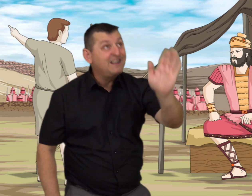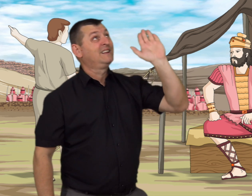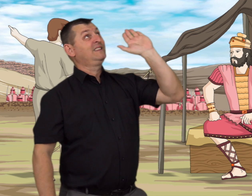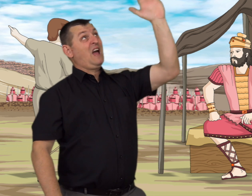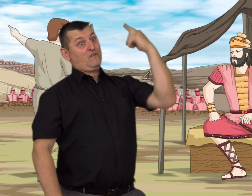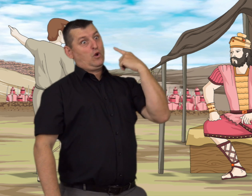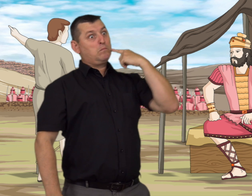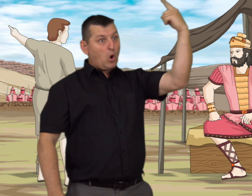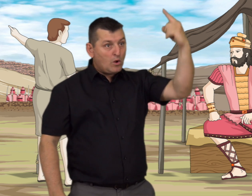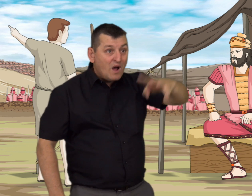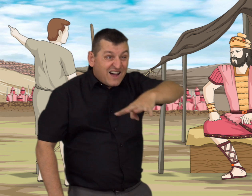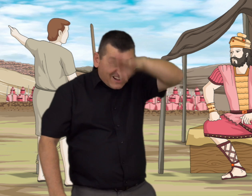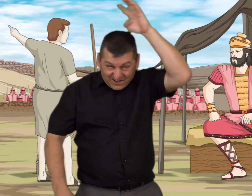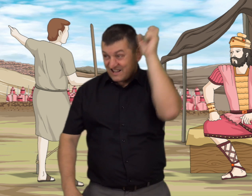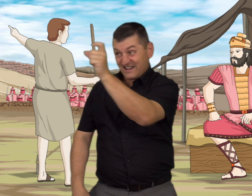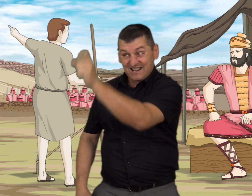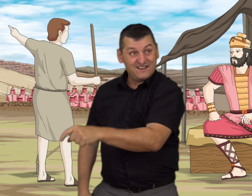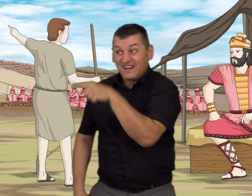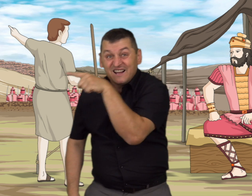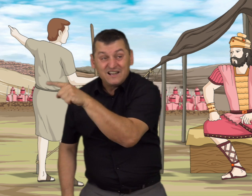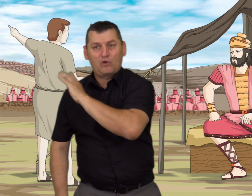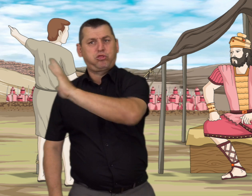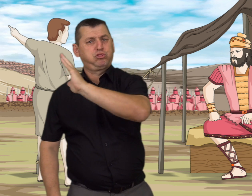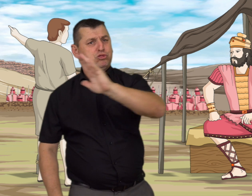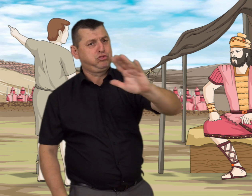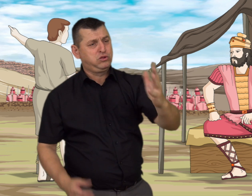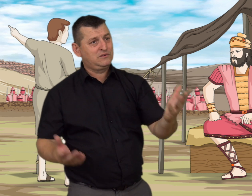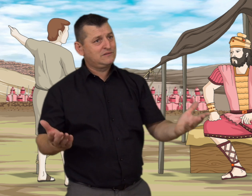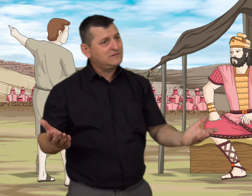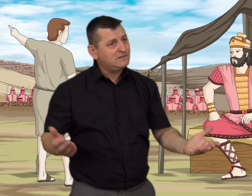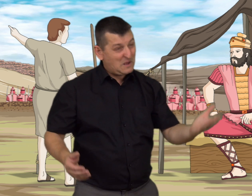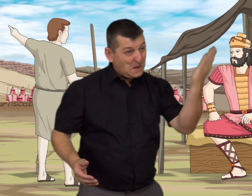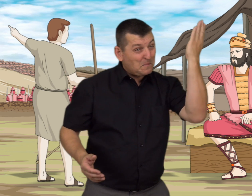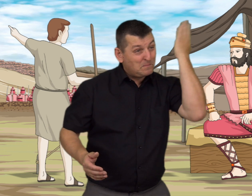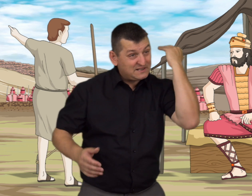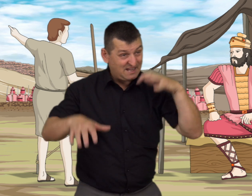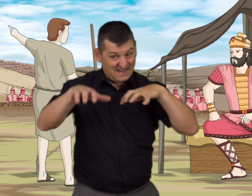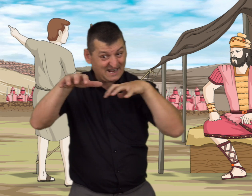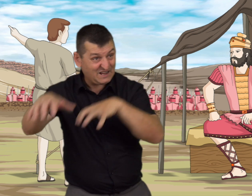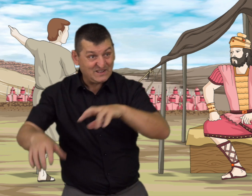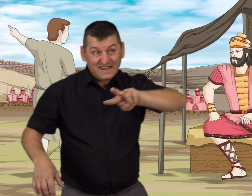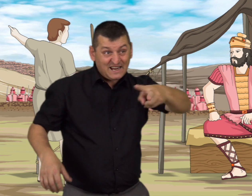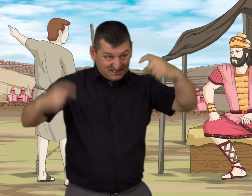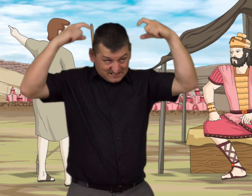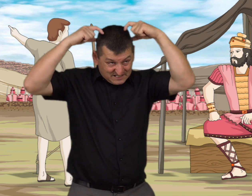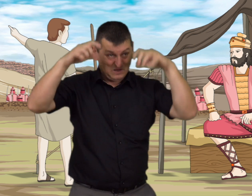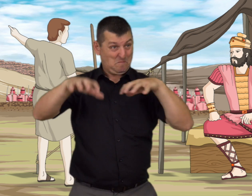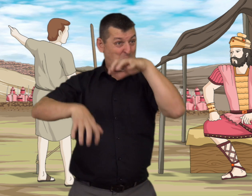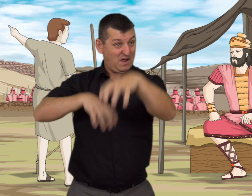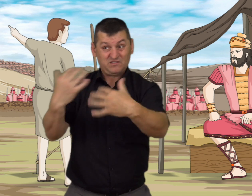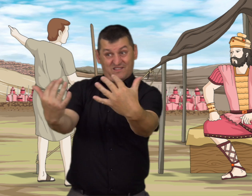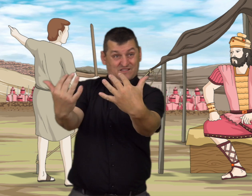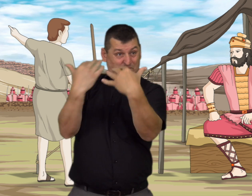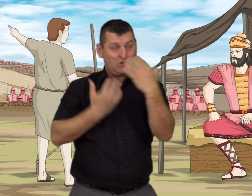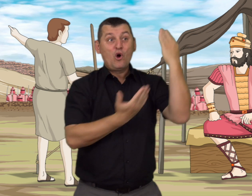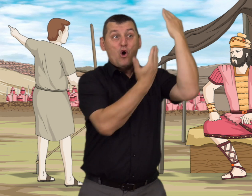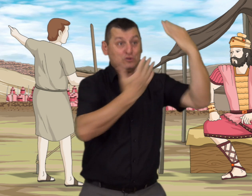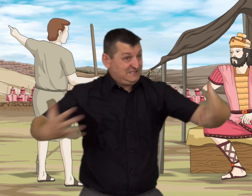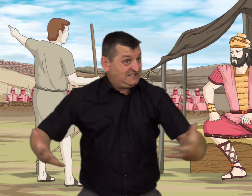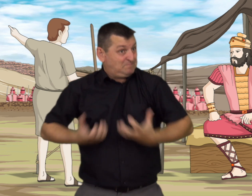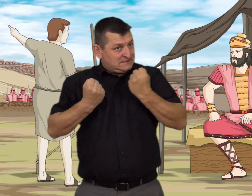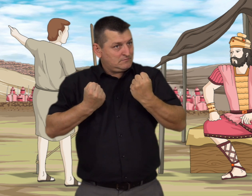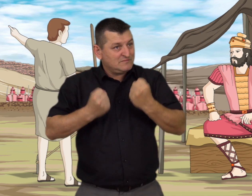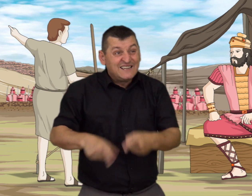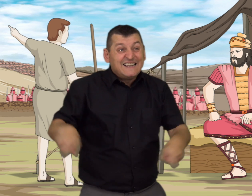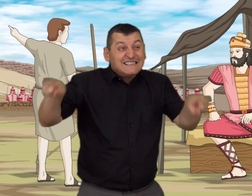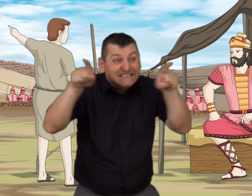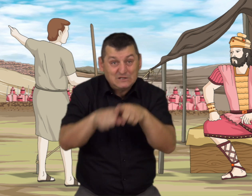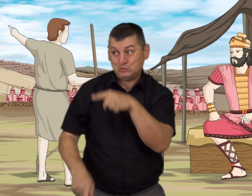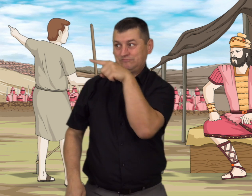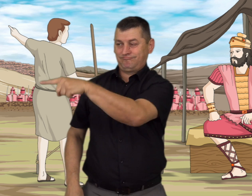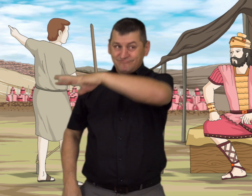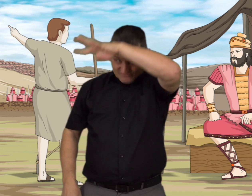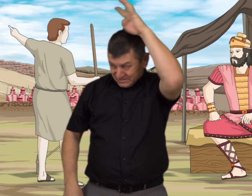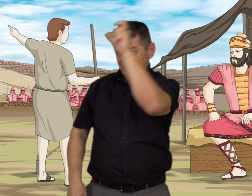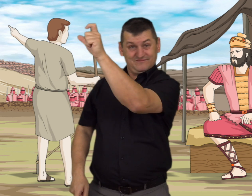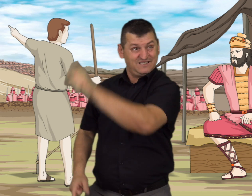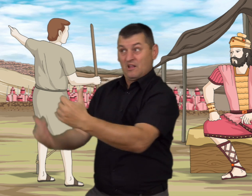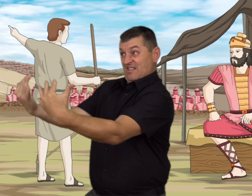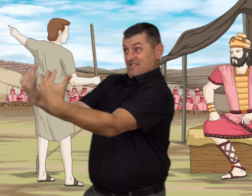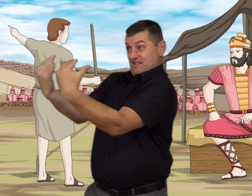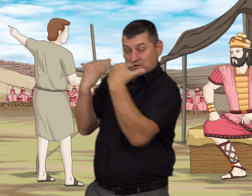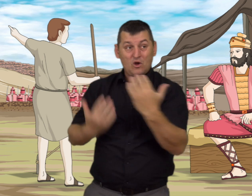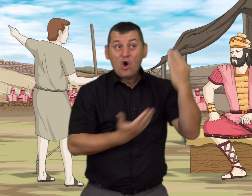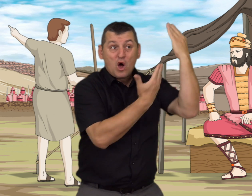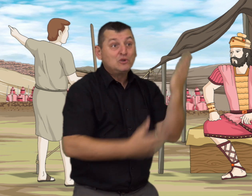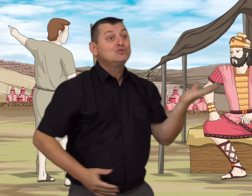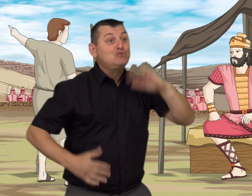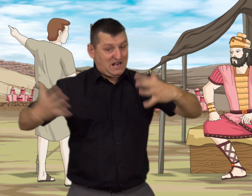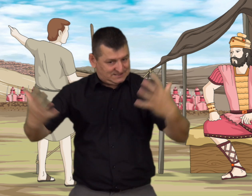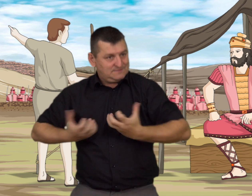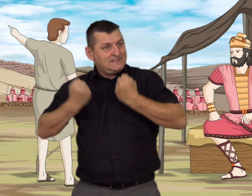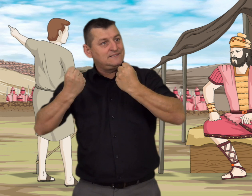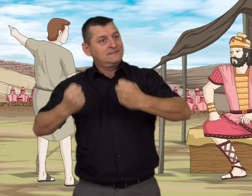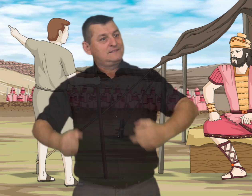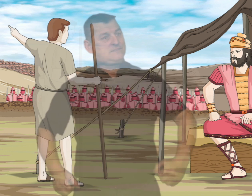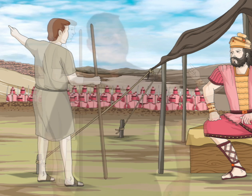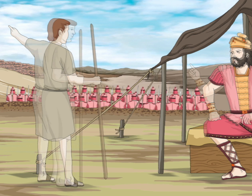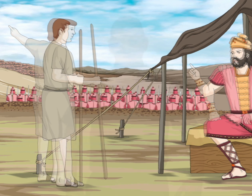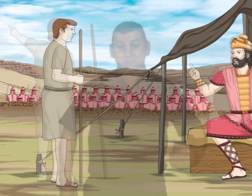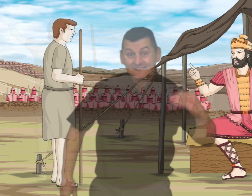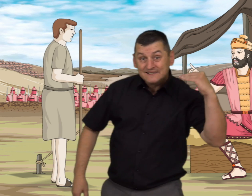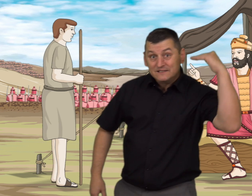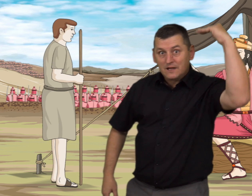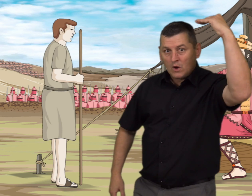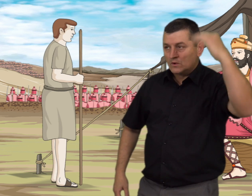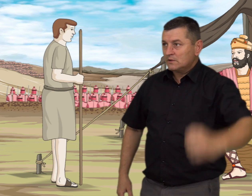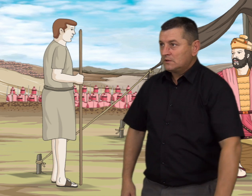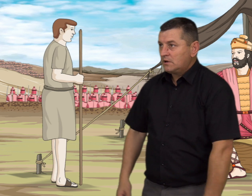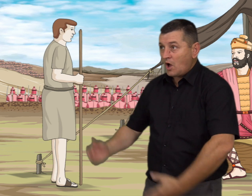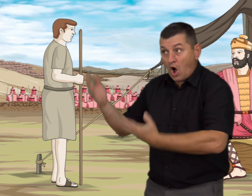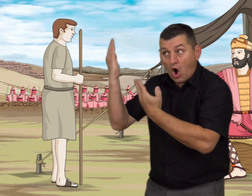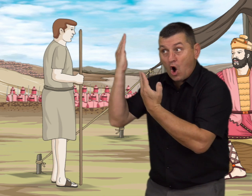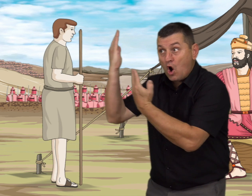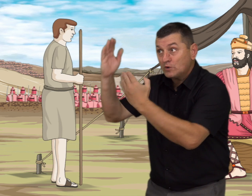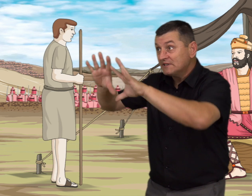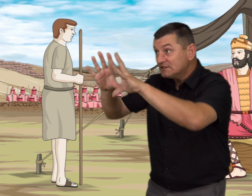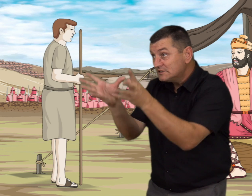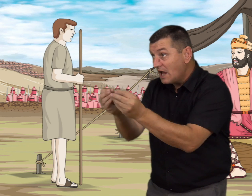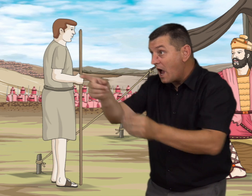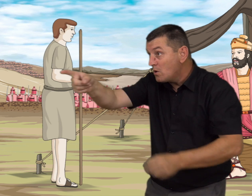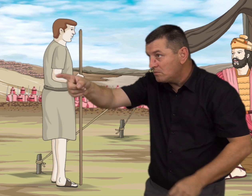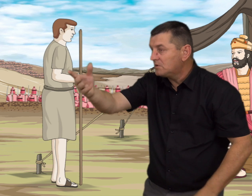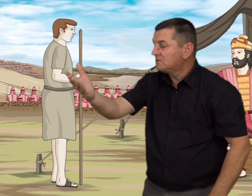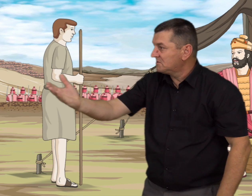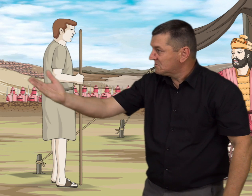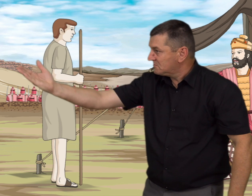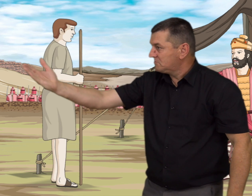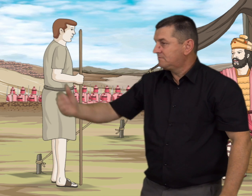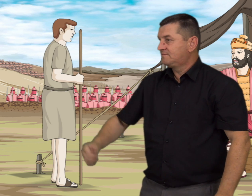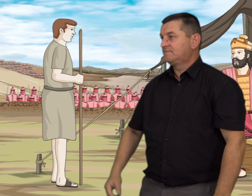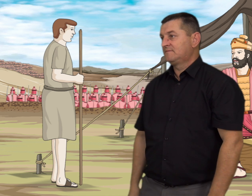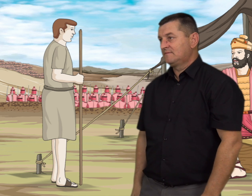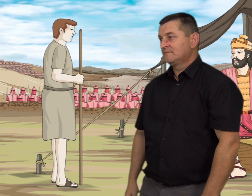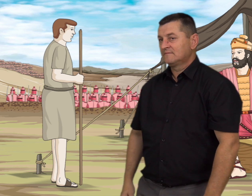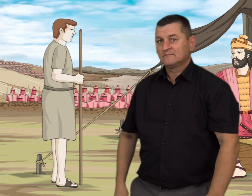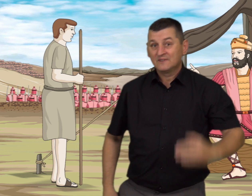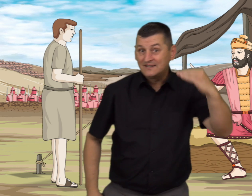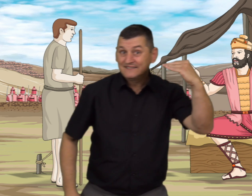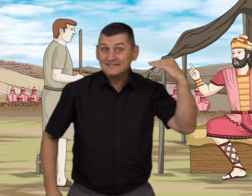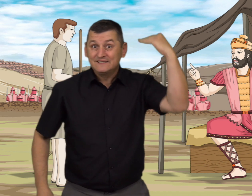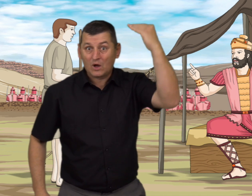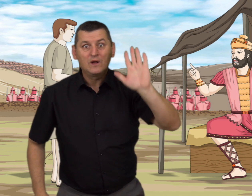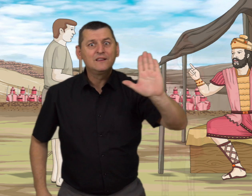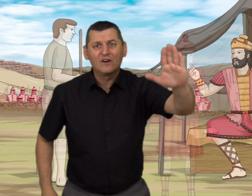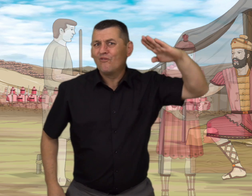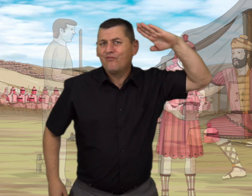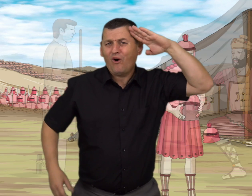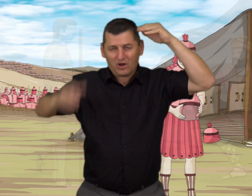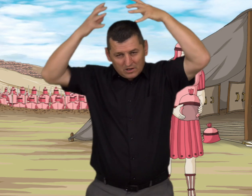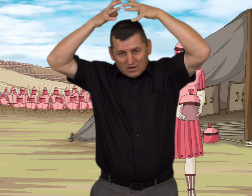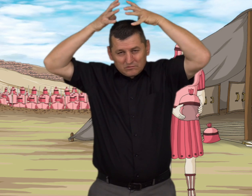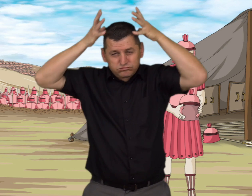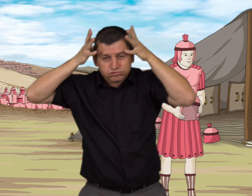David added, “The LORD, who delivered me from the claws of the lion and the bear, will deliver me from the hand of this Philistine.” “Go,” said Saul, “and may the LORD be with you.”